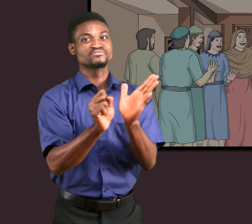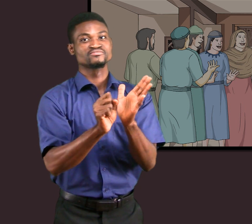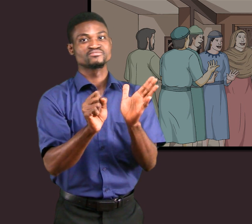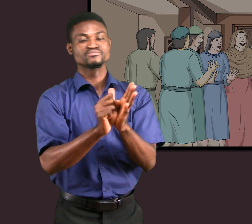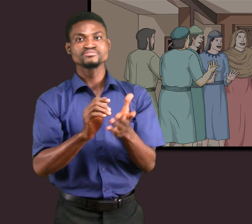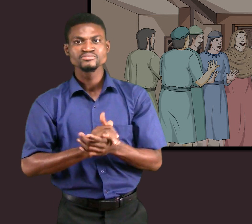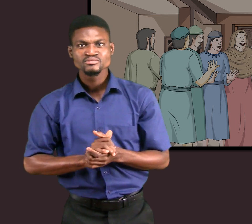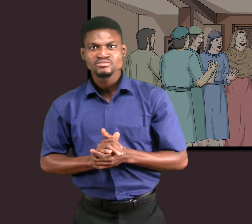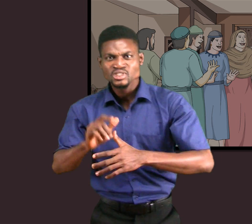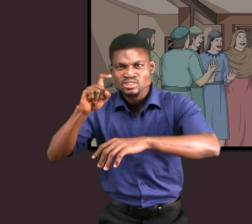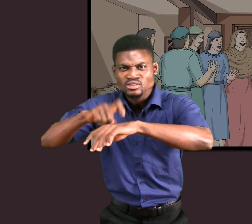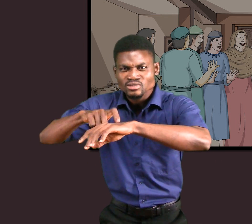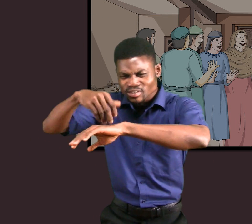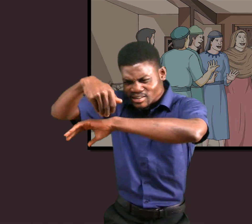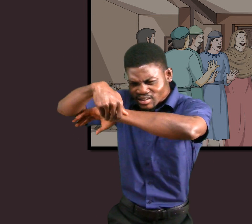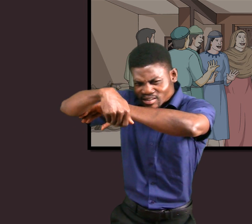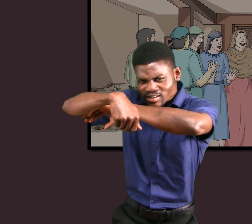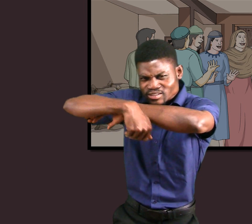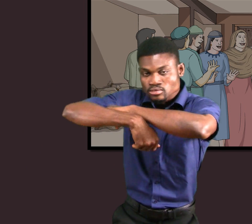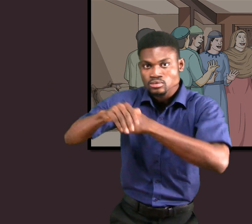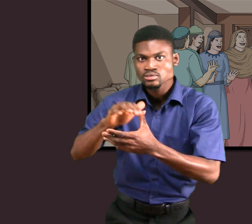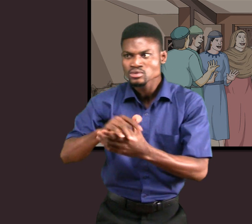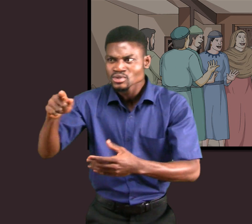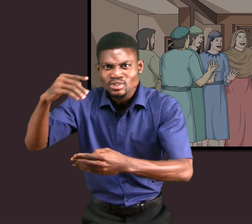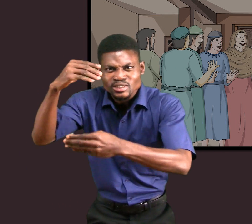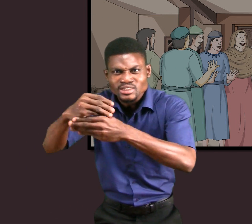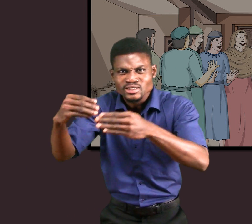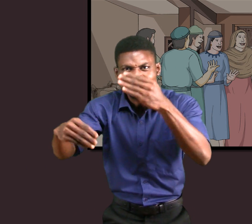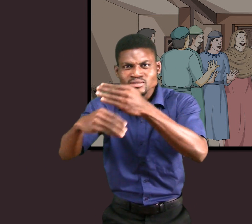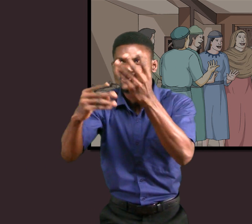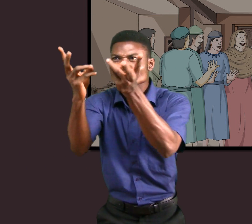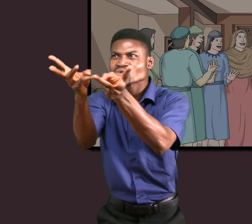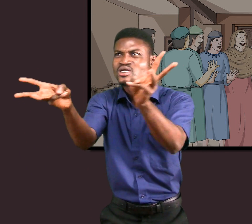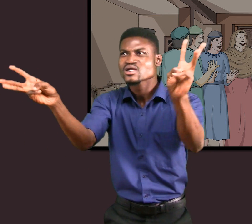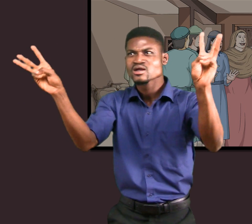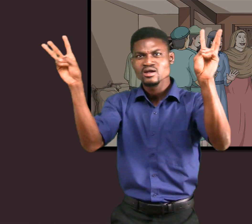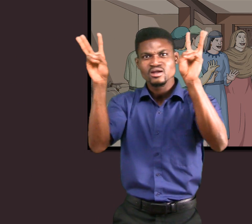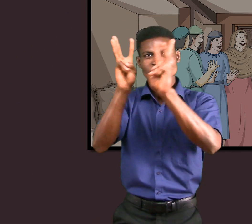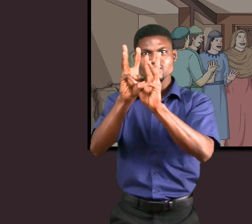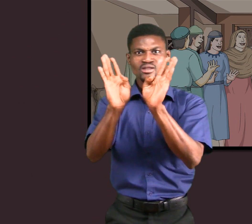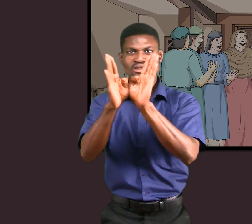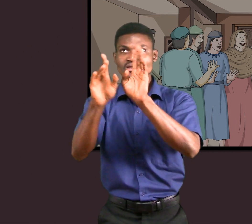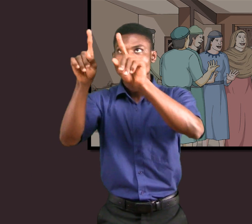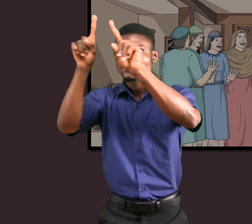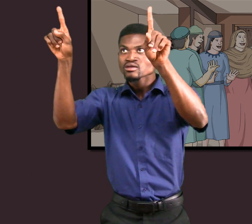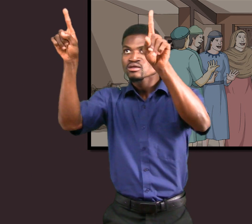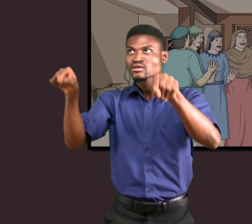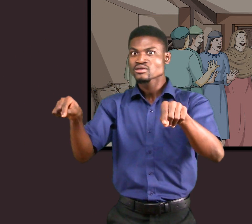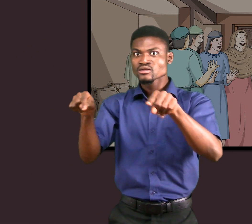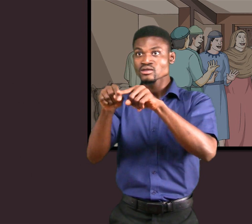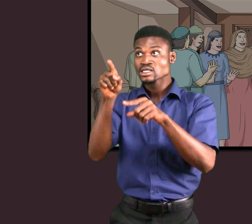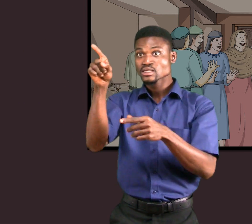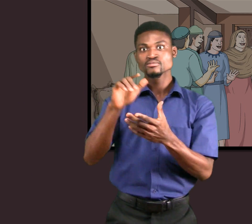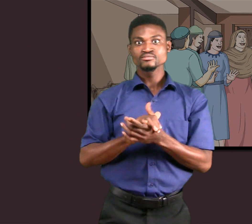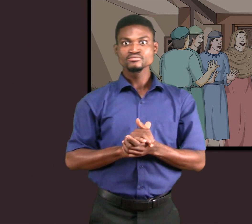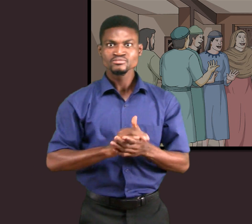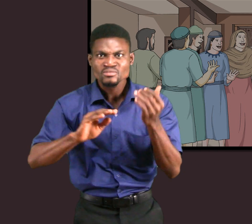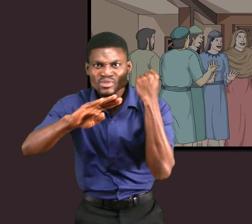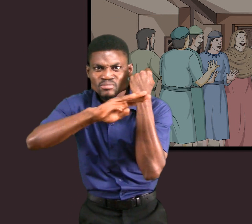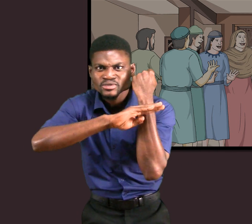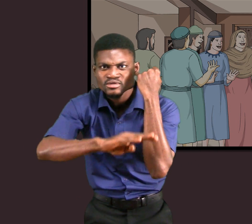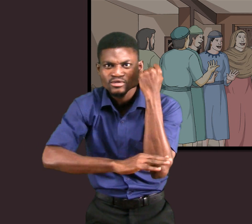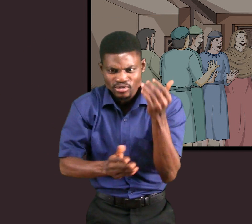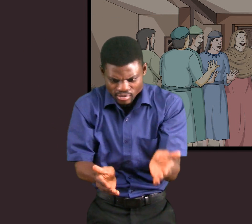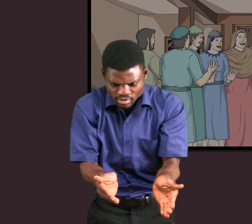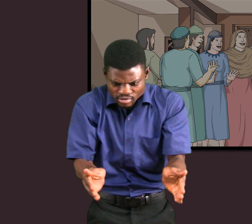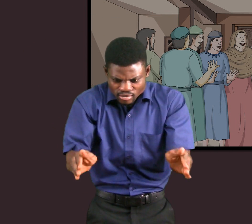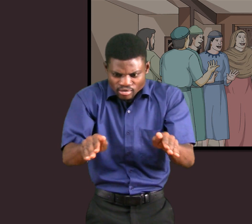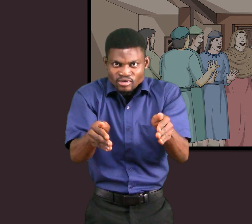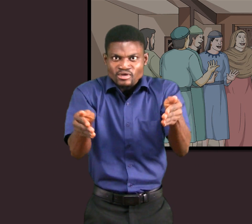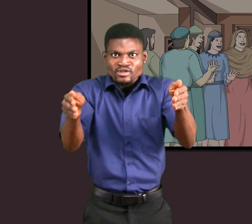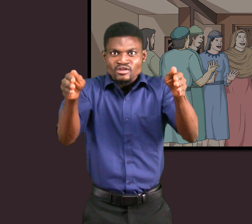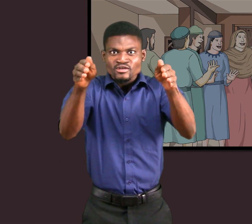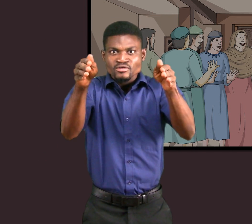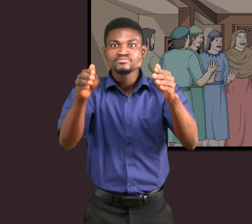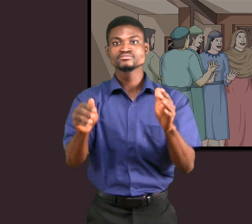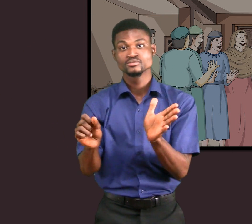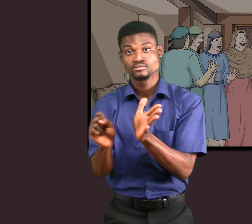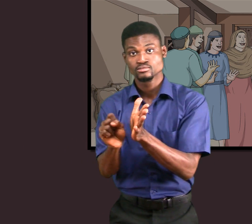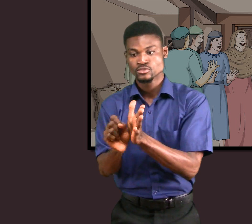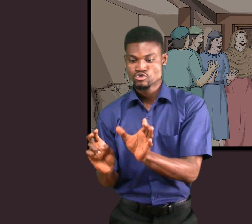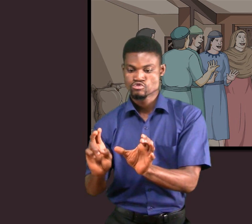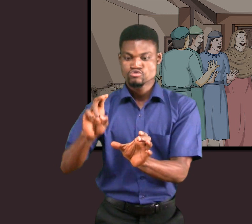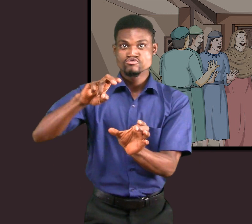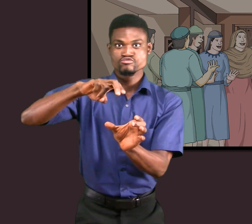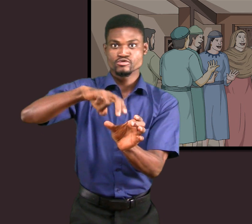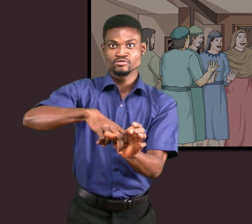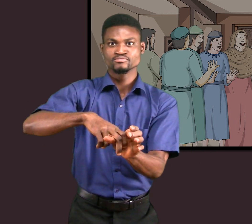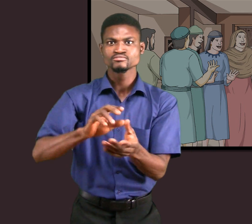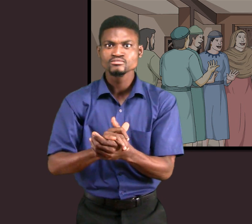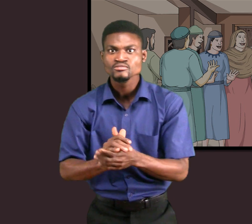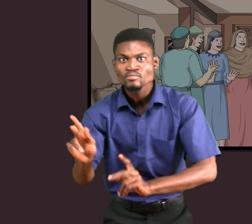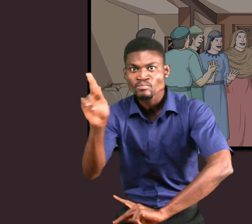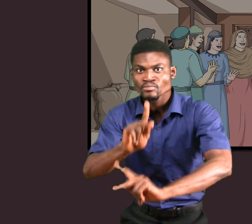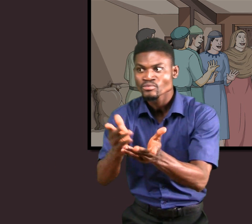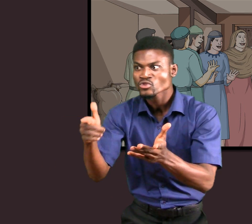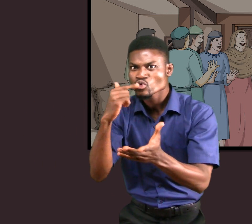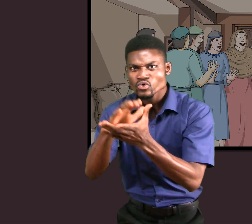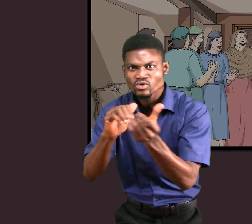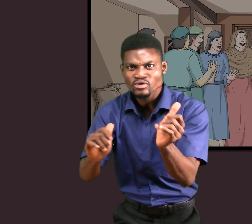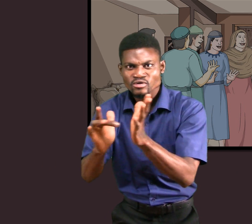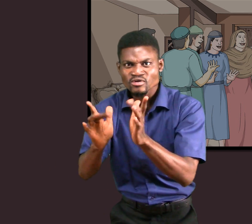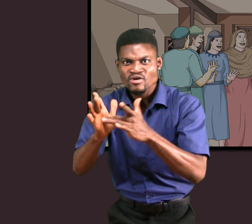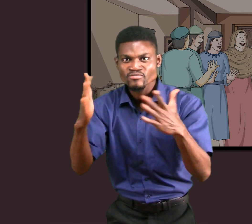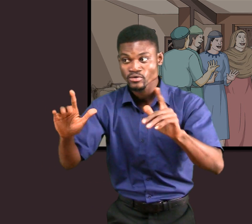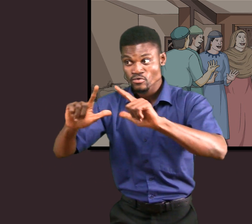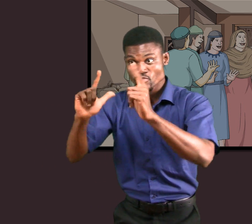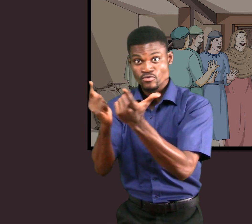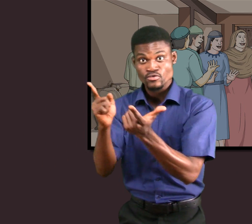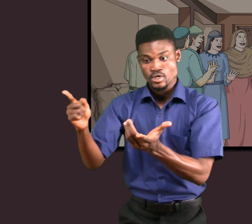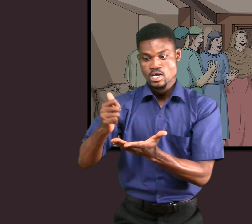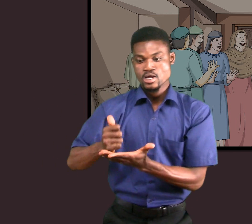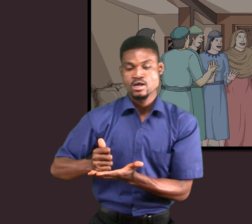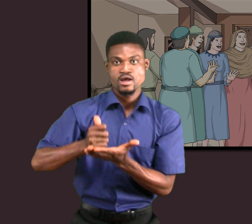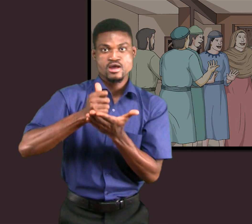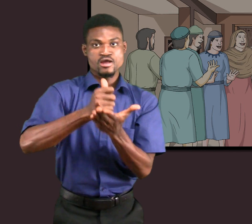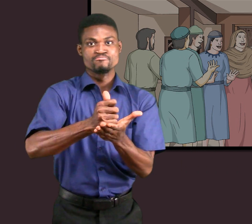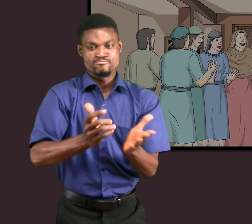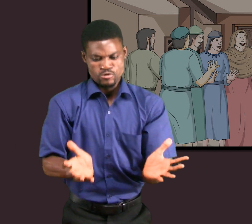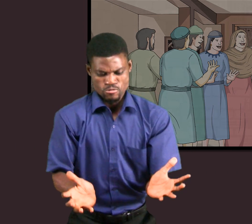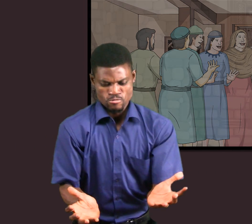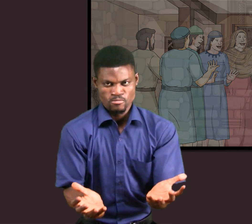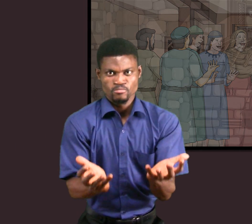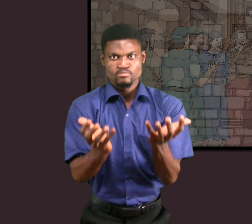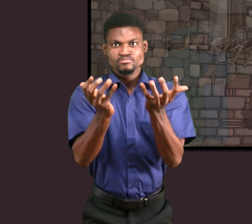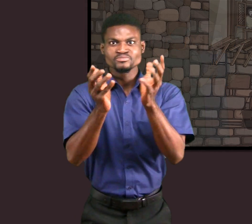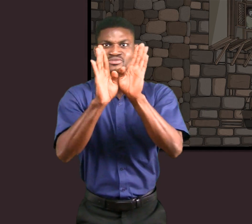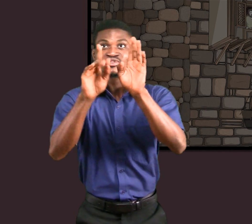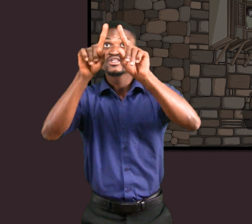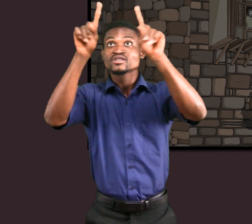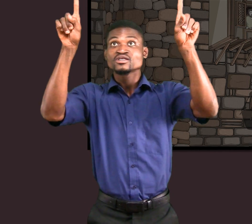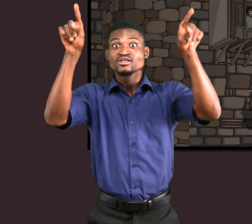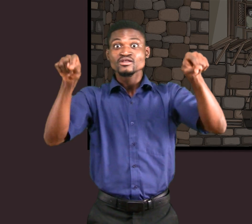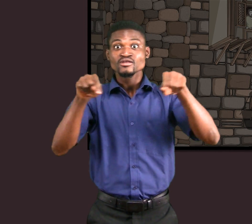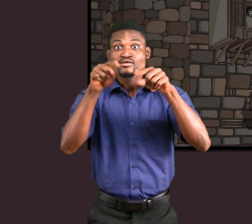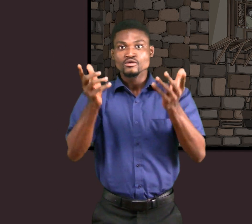Day and night they watched the city gates in order to kill him.